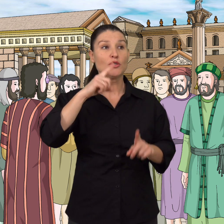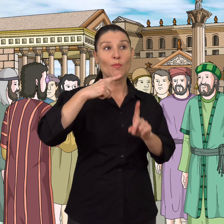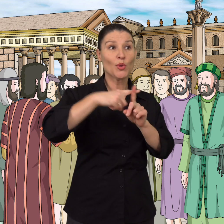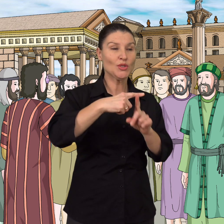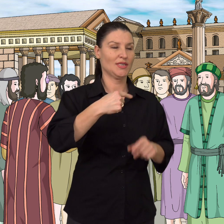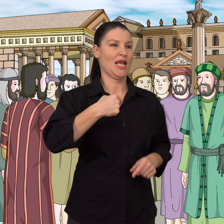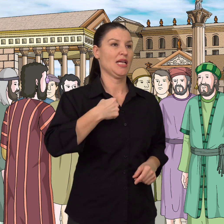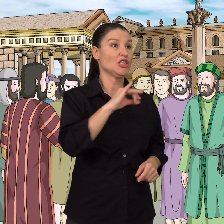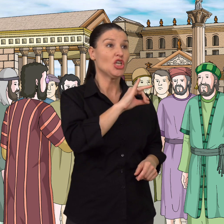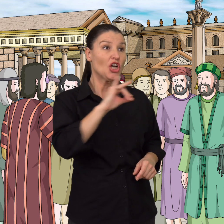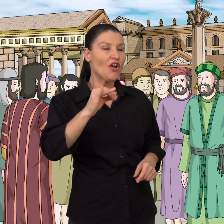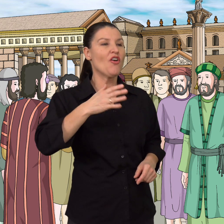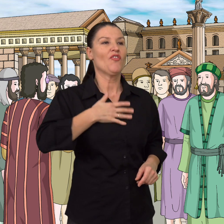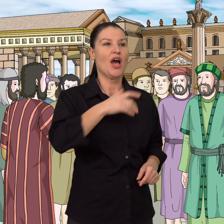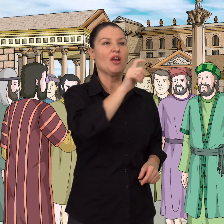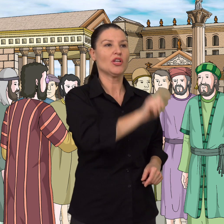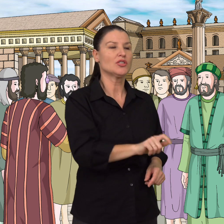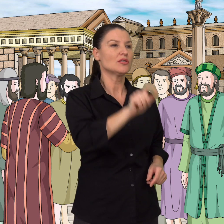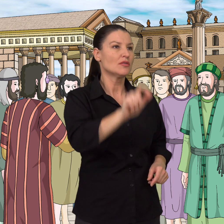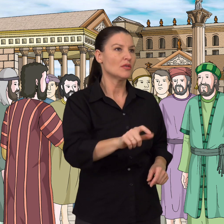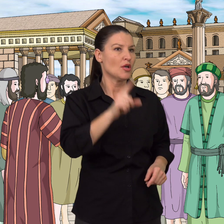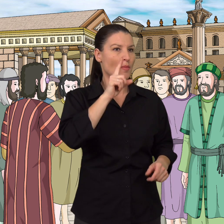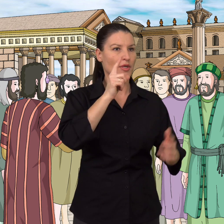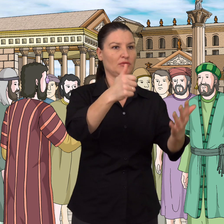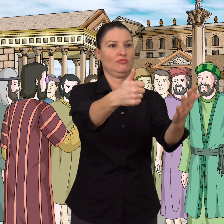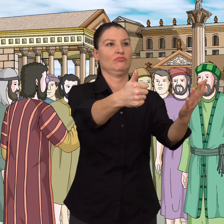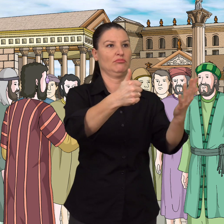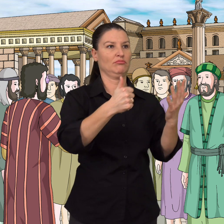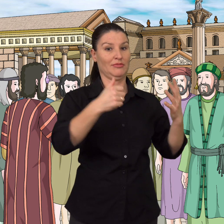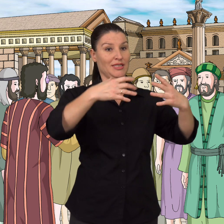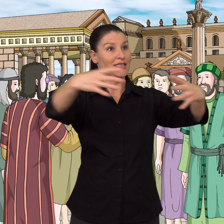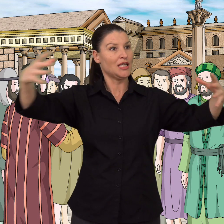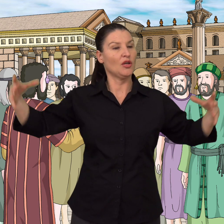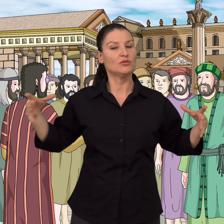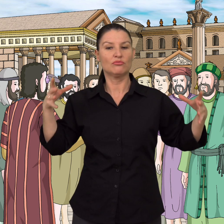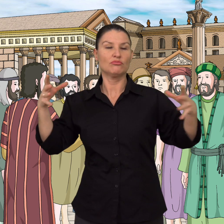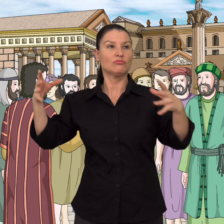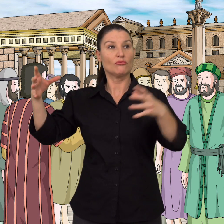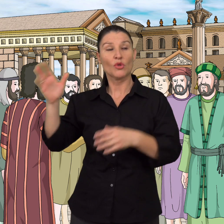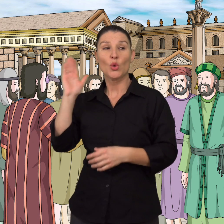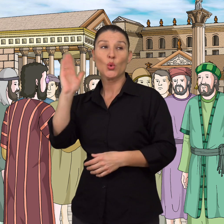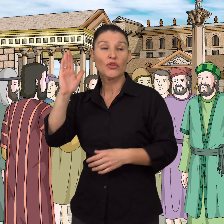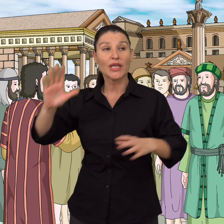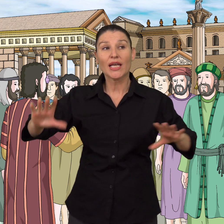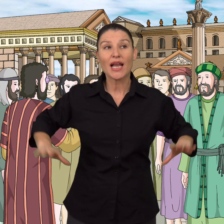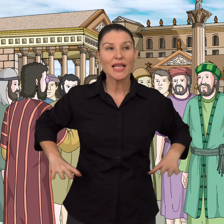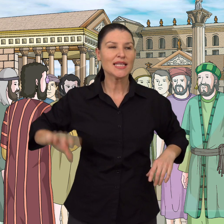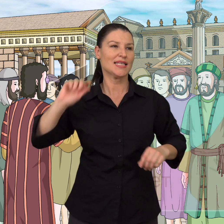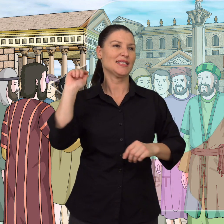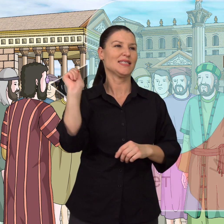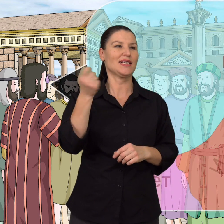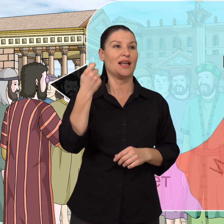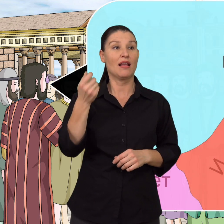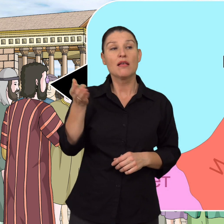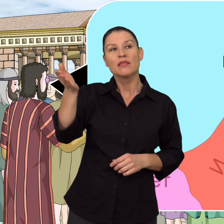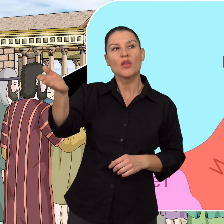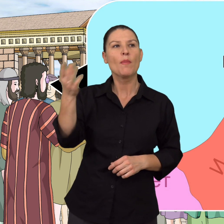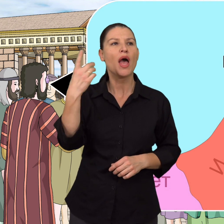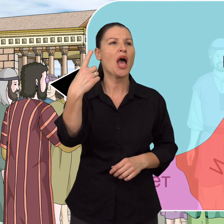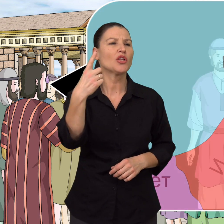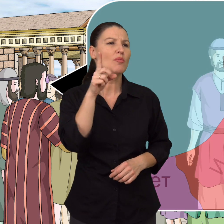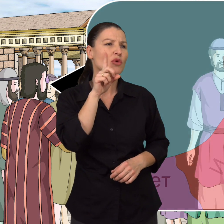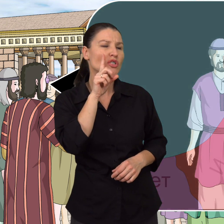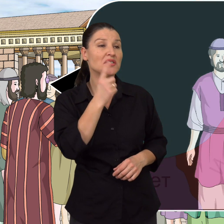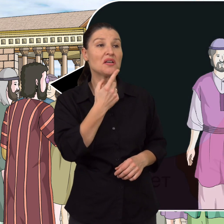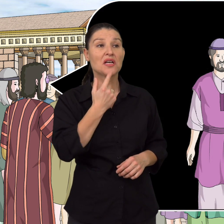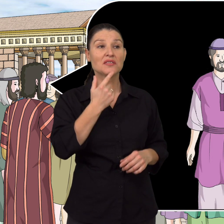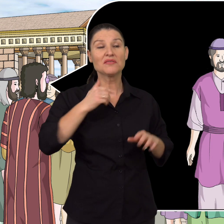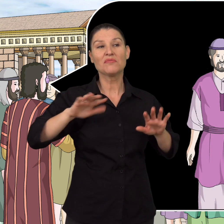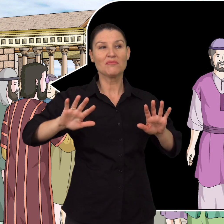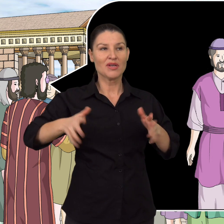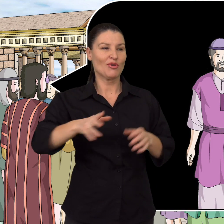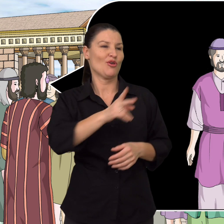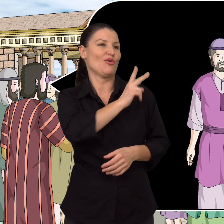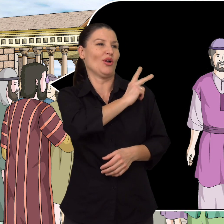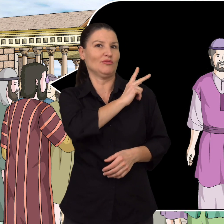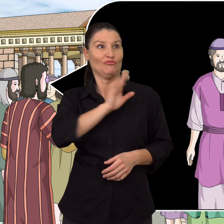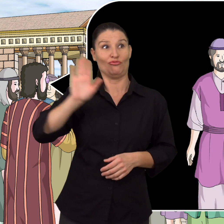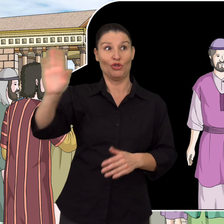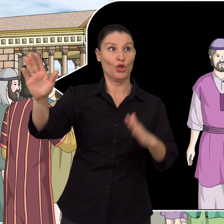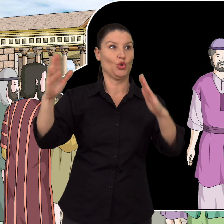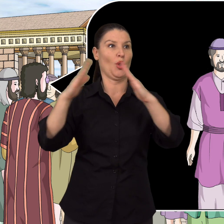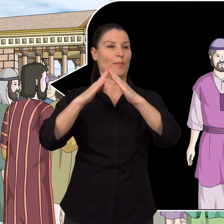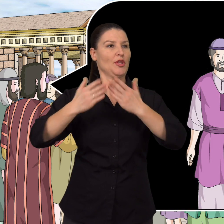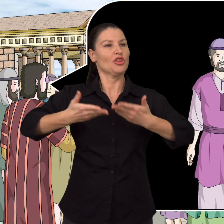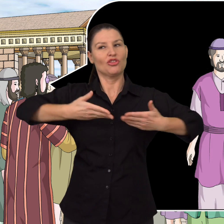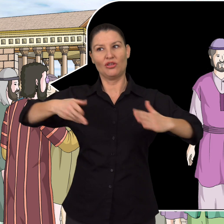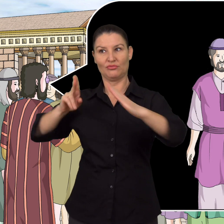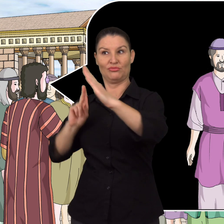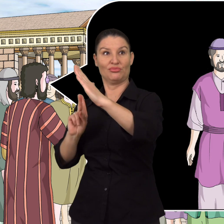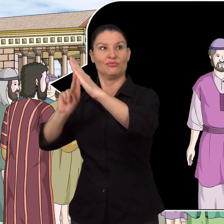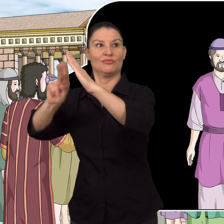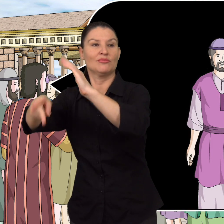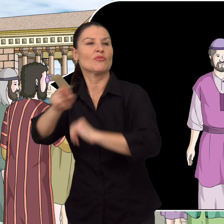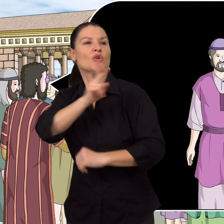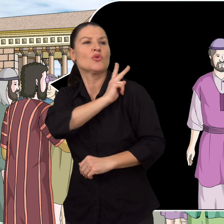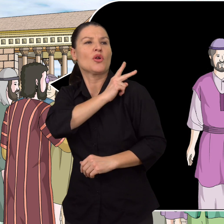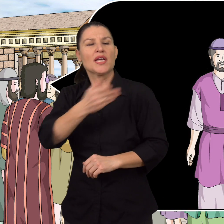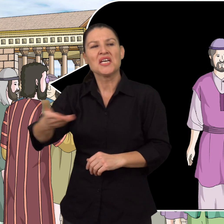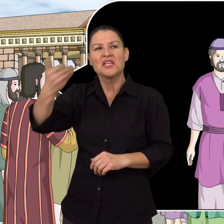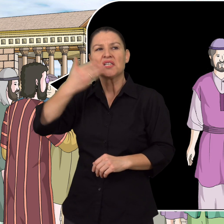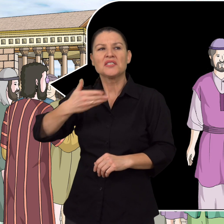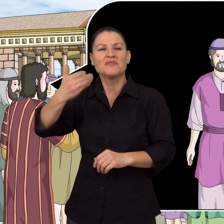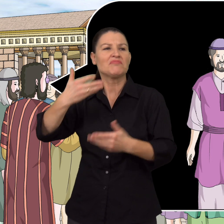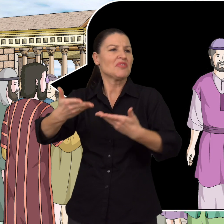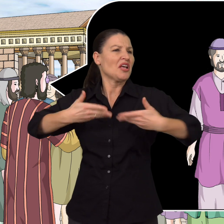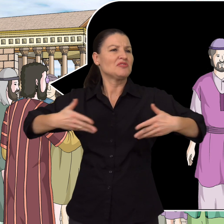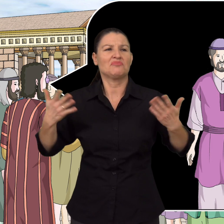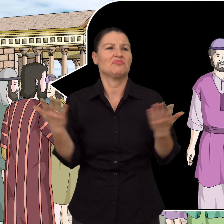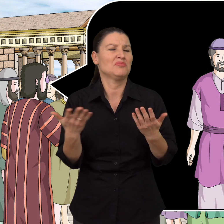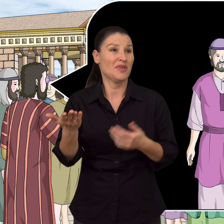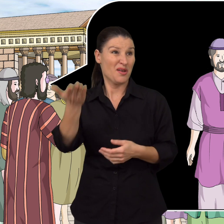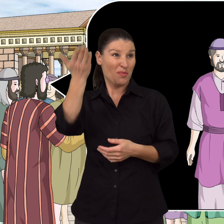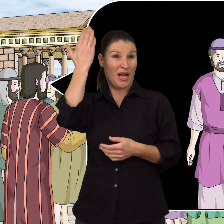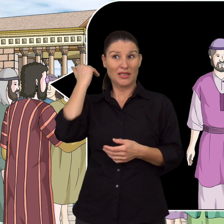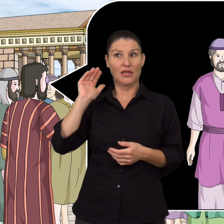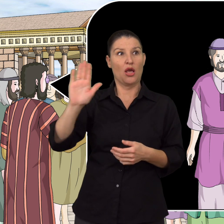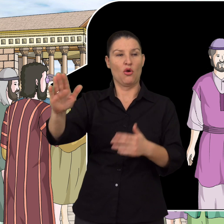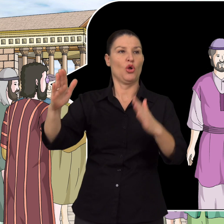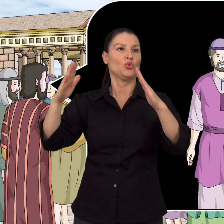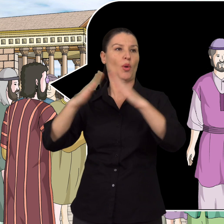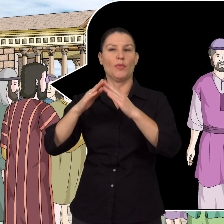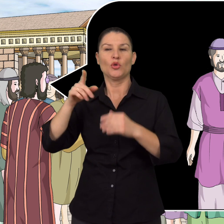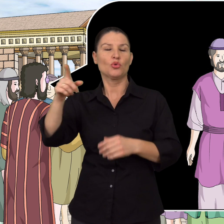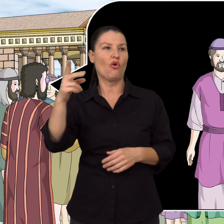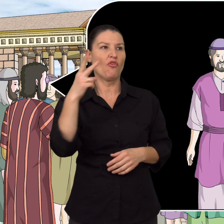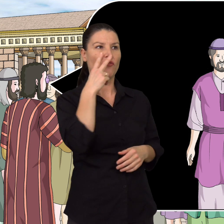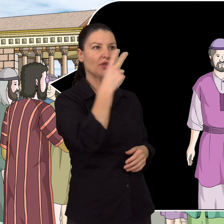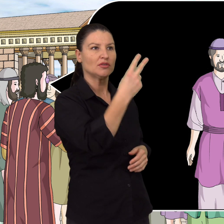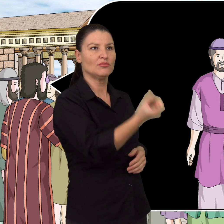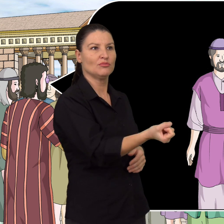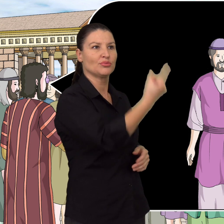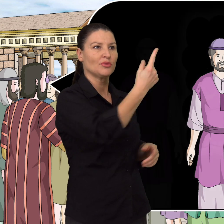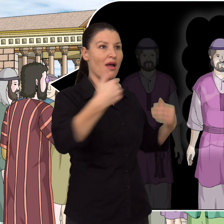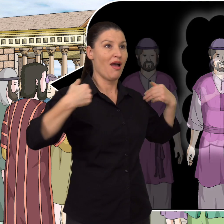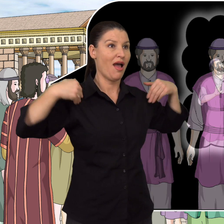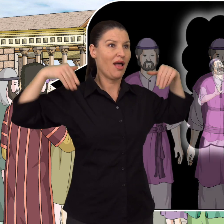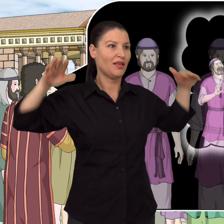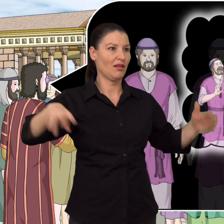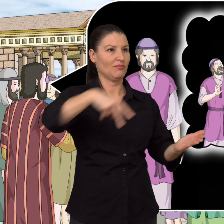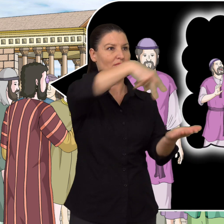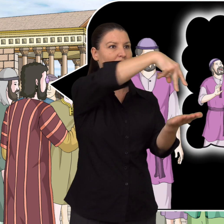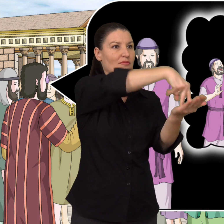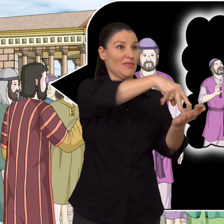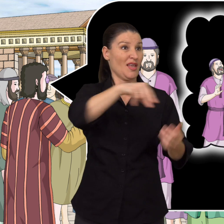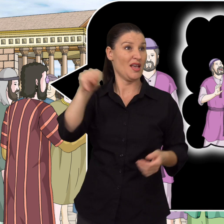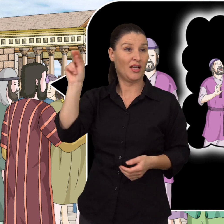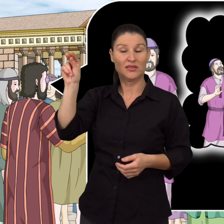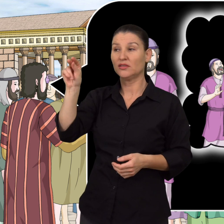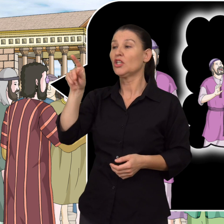The Spirit told me to accompany them without hesitation. These six brothers also went with me, and we entered the man’s home.